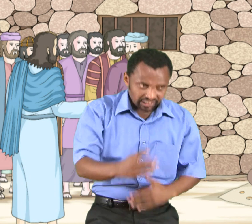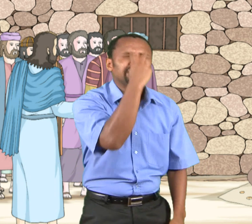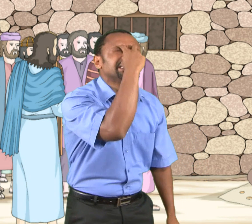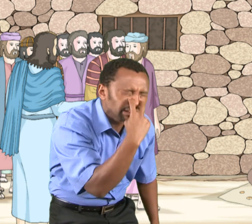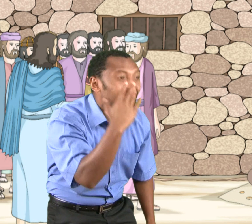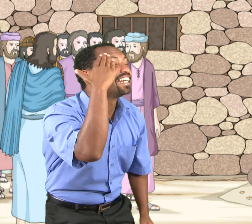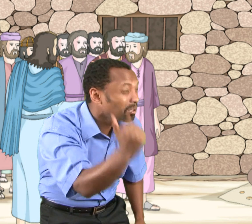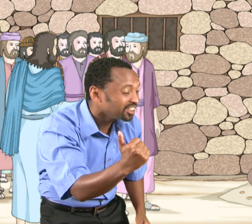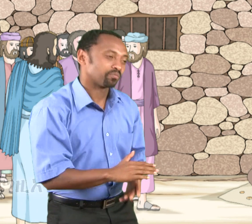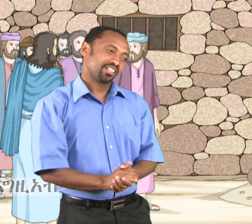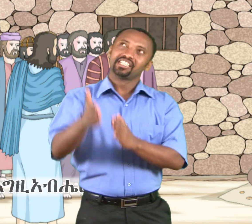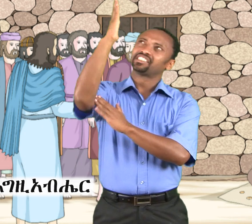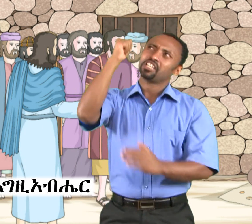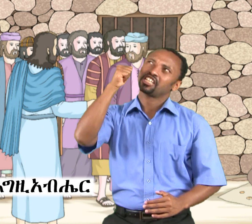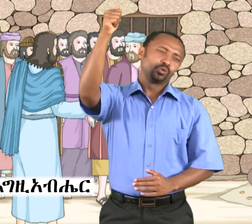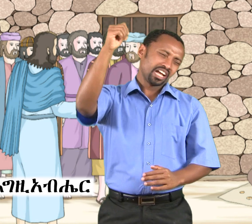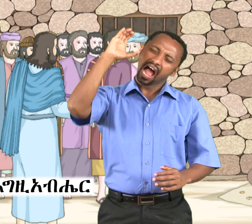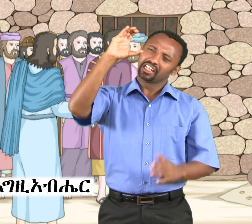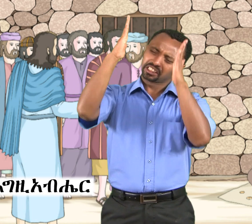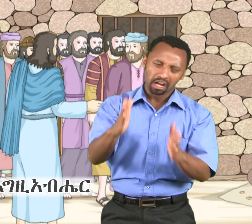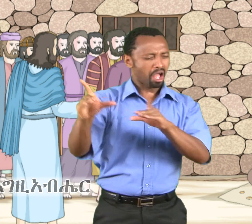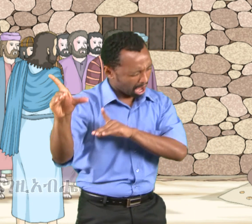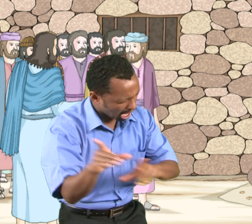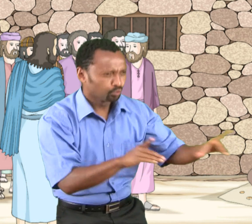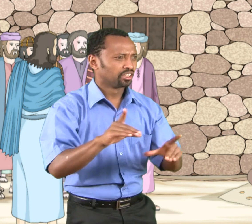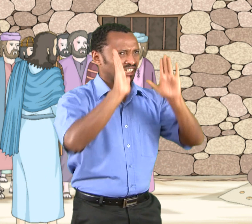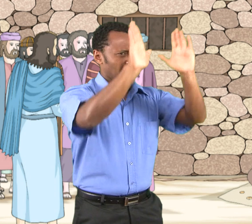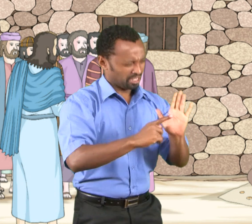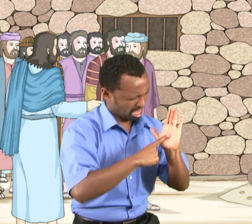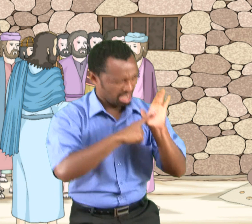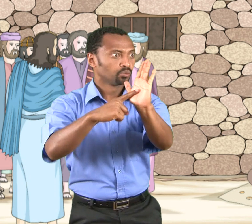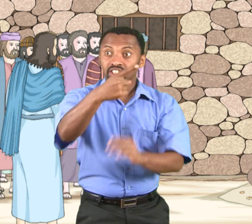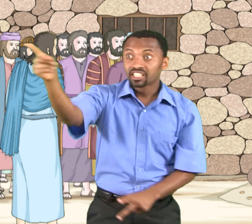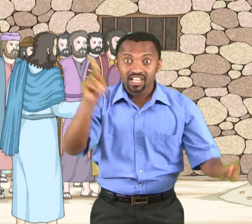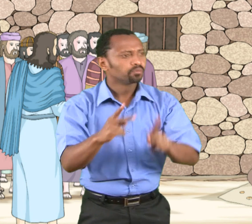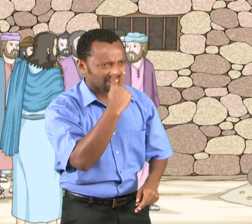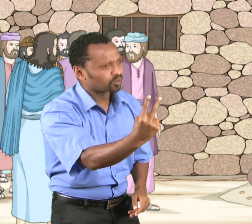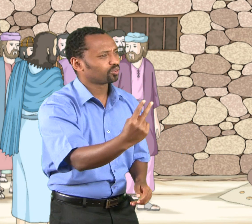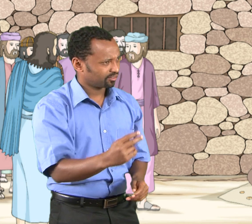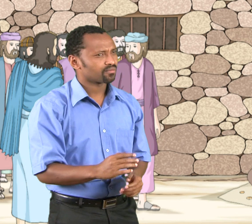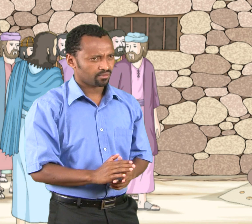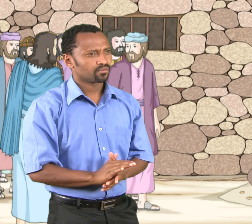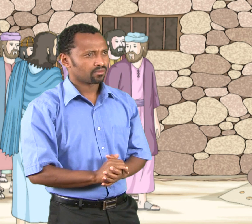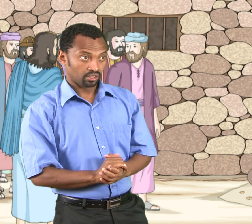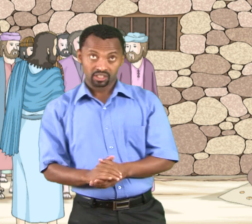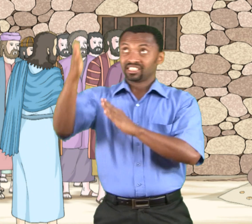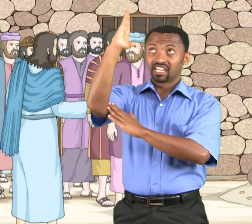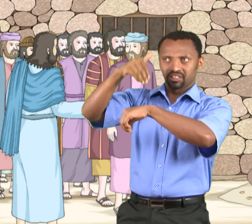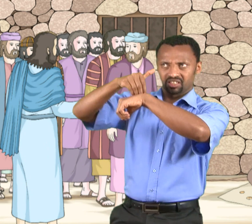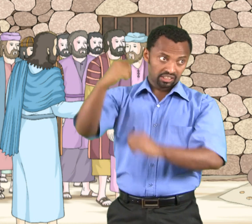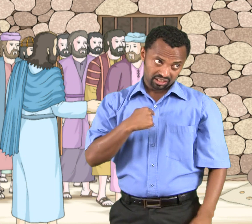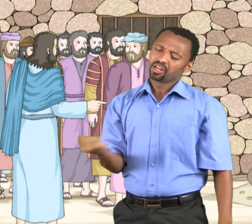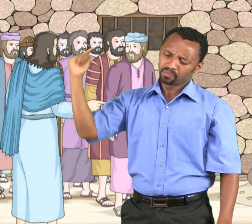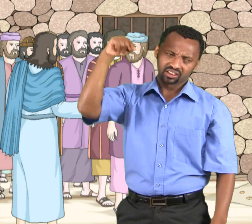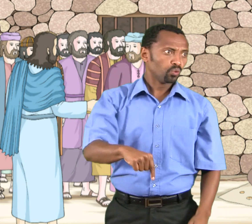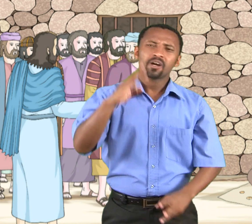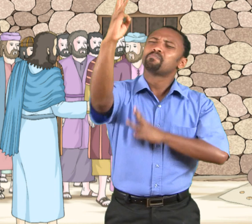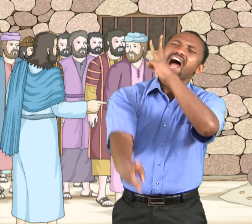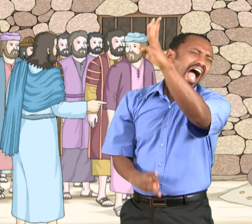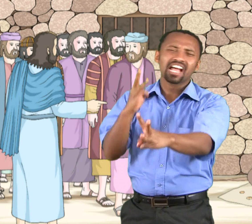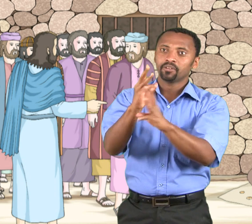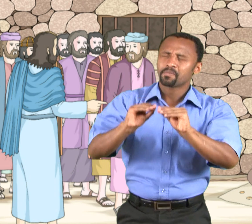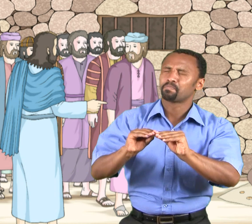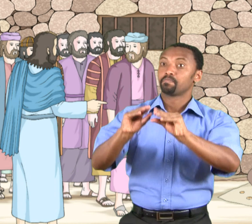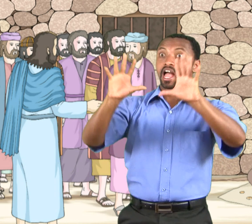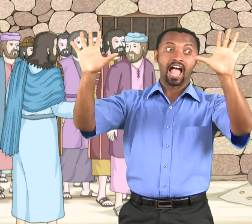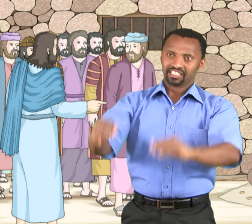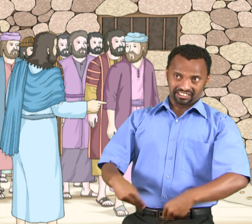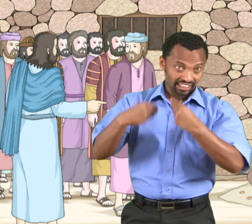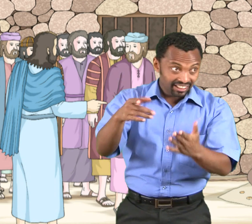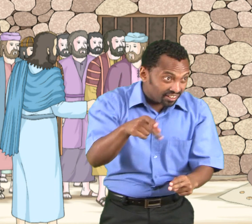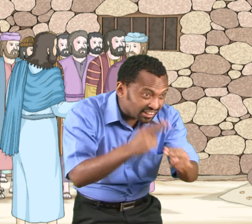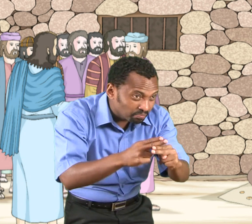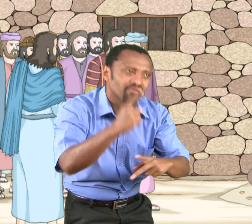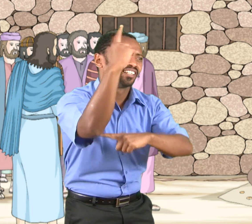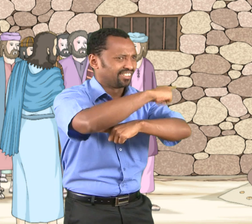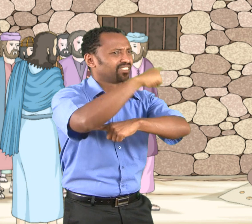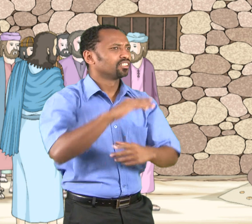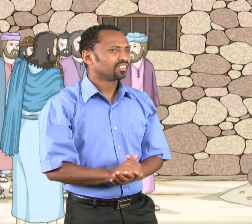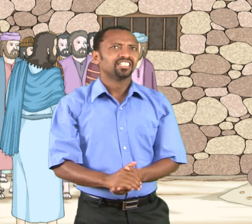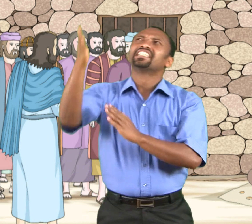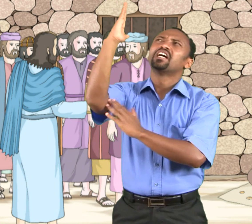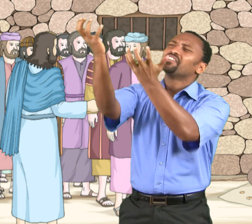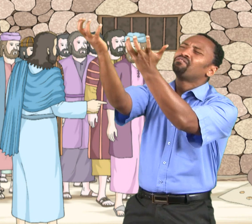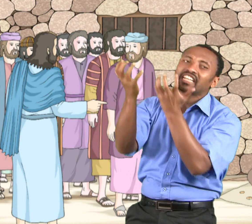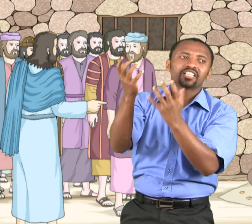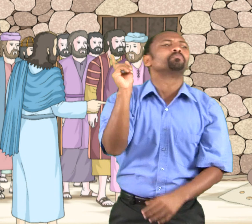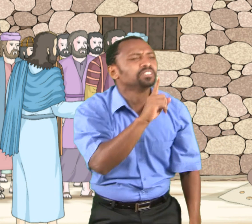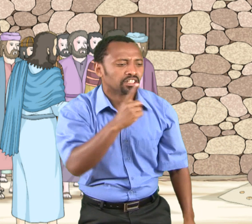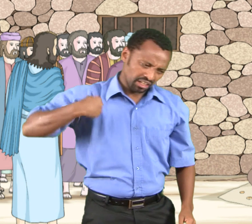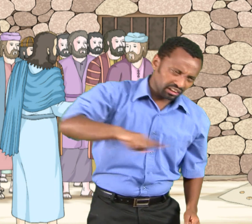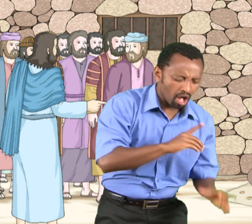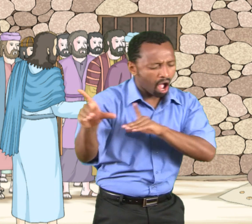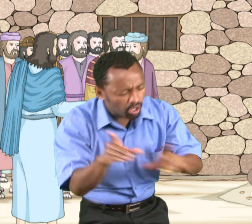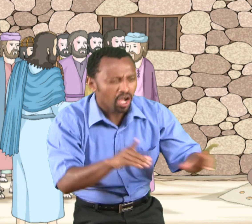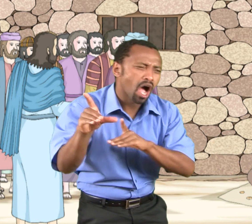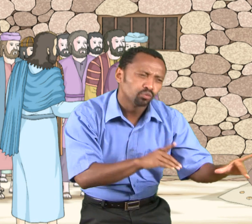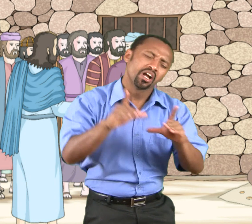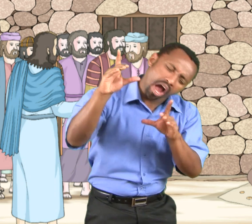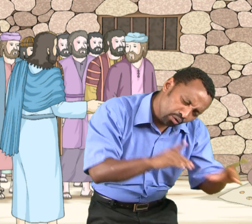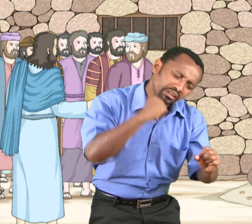Jesus answered, “Neither this man nor his parents sinned, but this happened so that the works of God would be displayed in him.